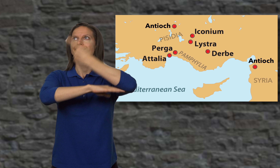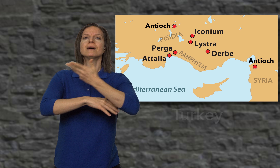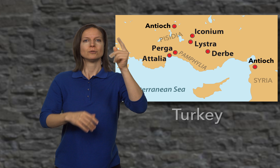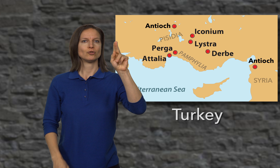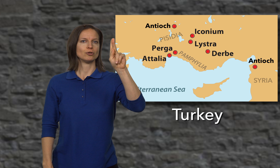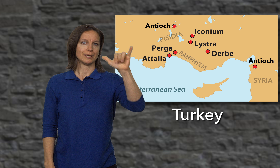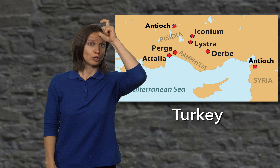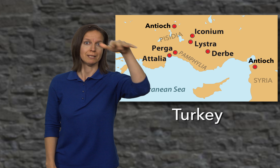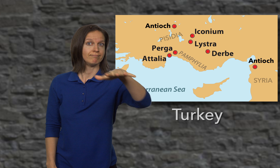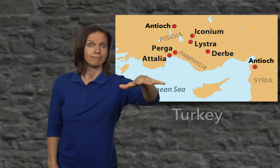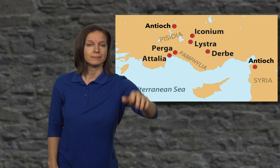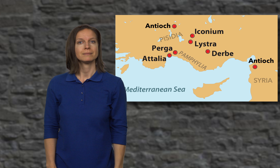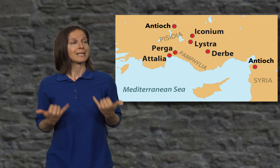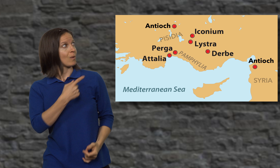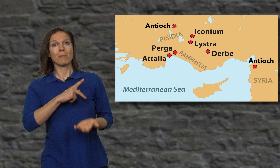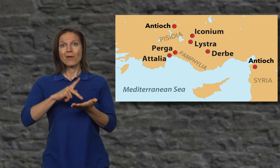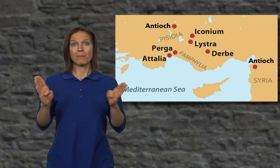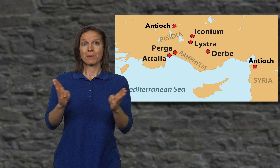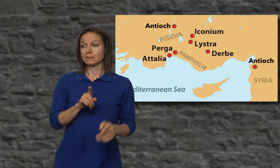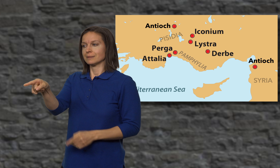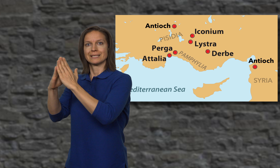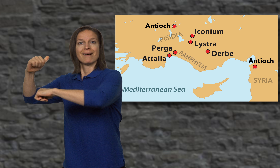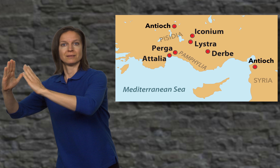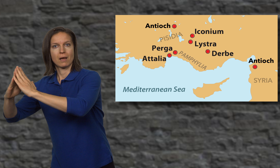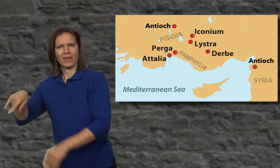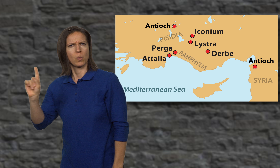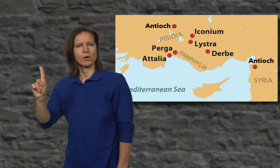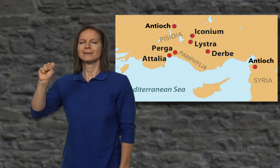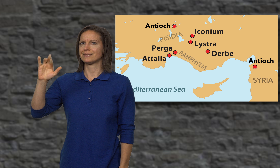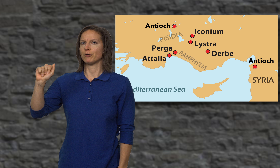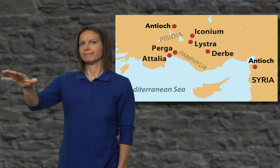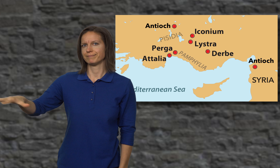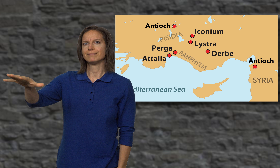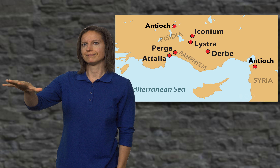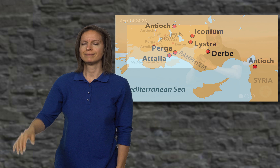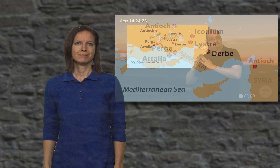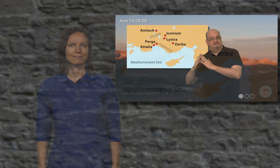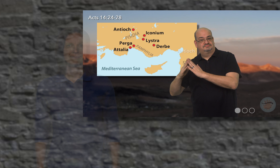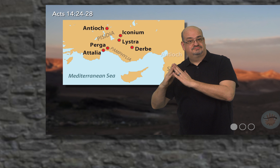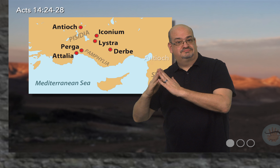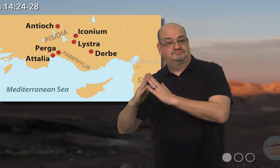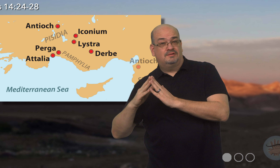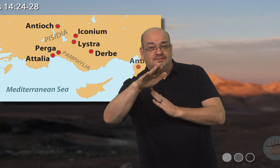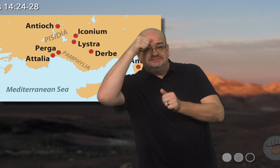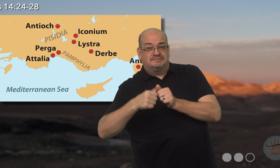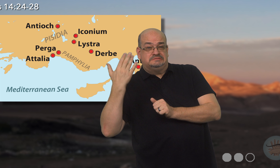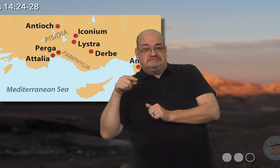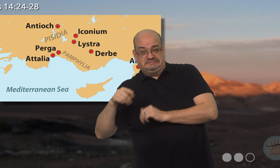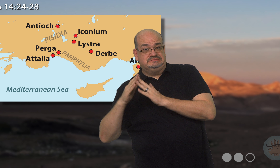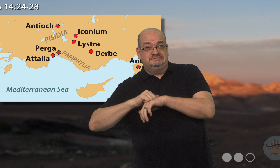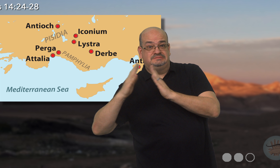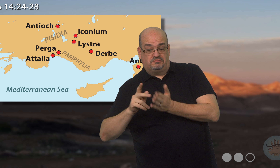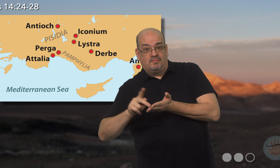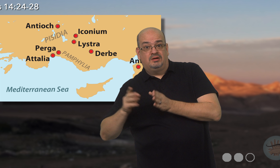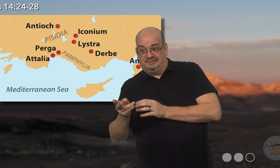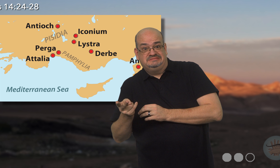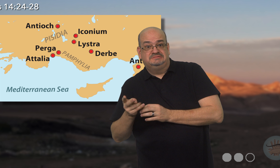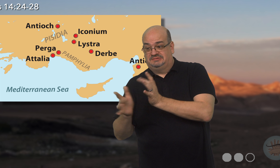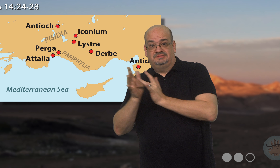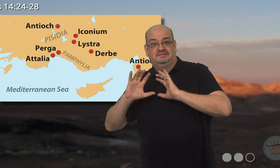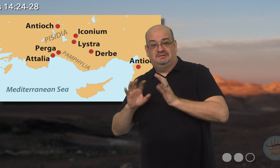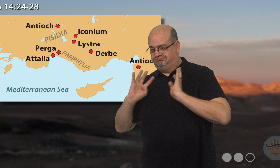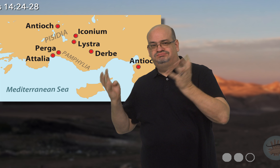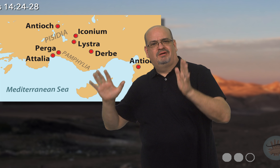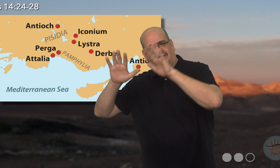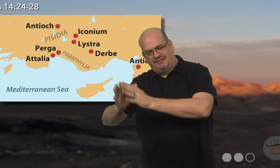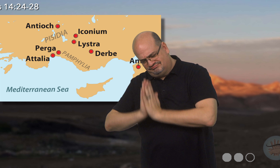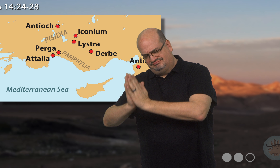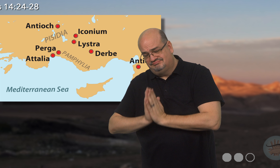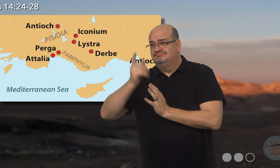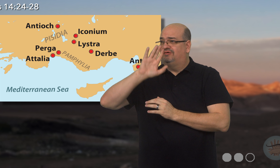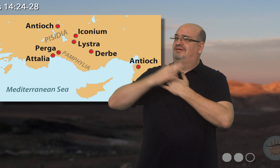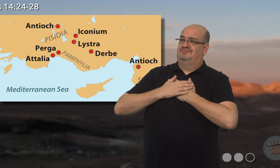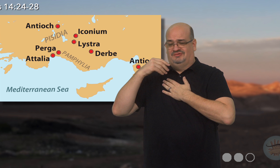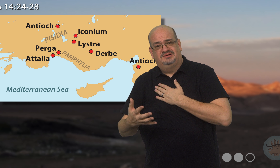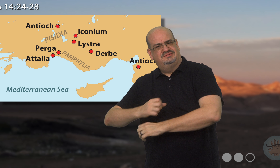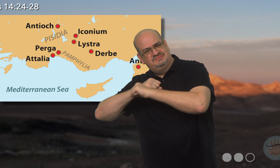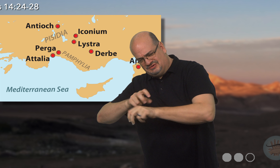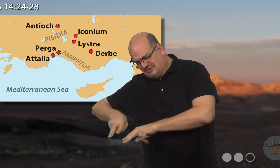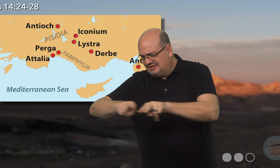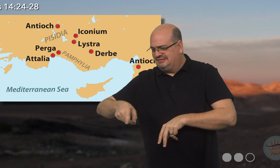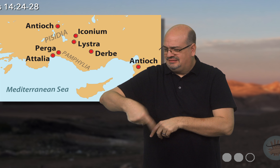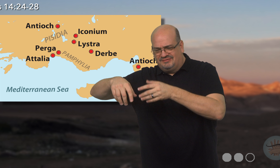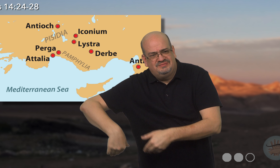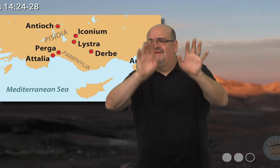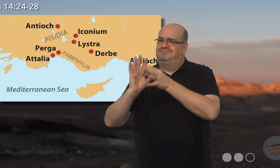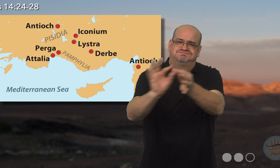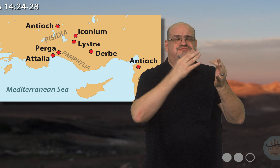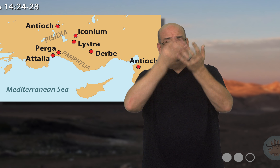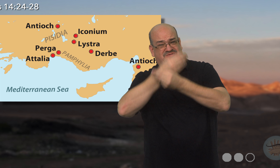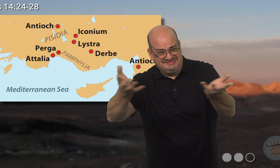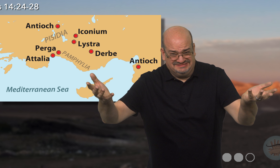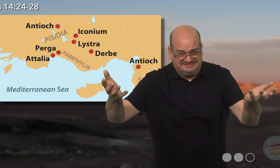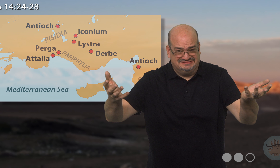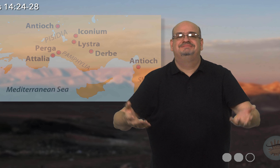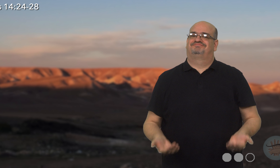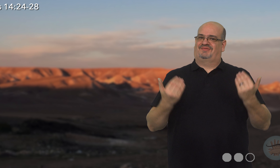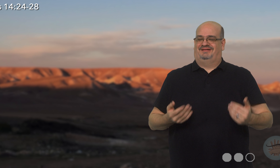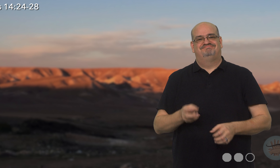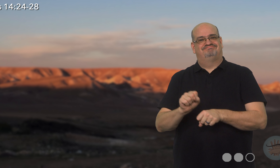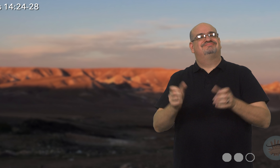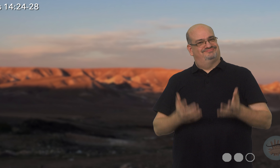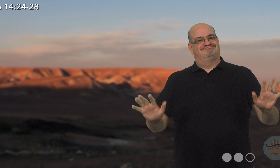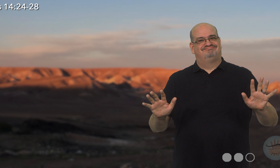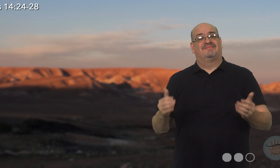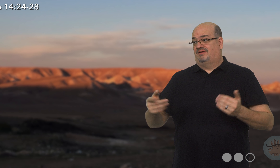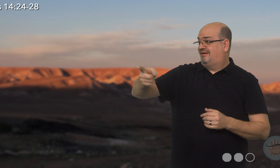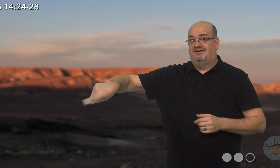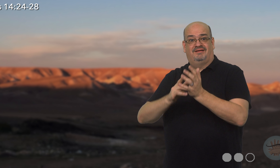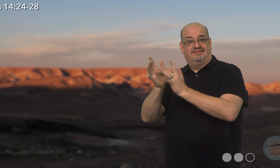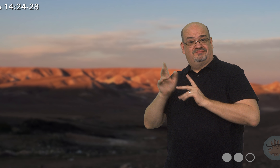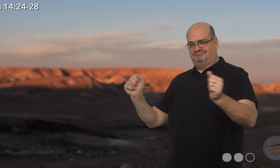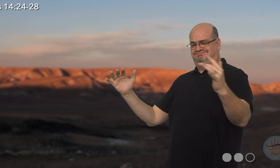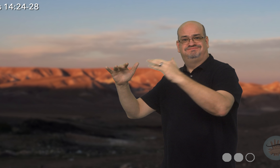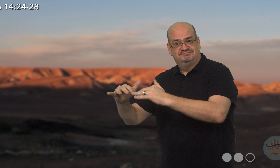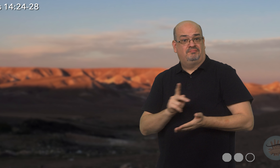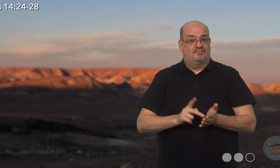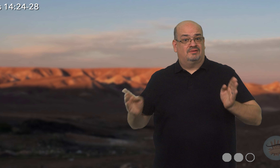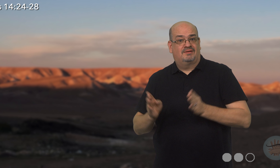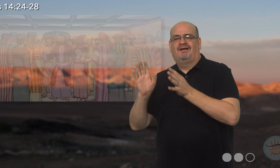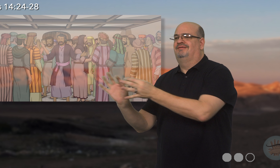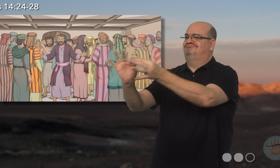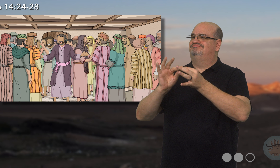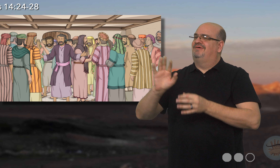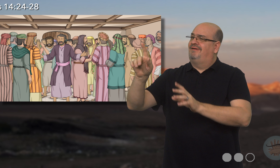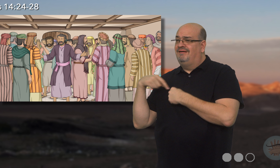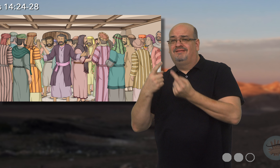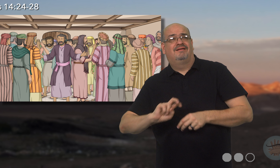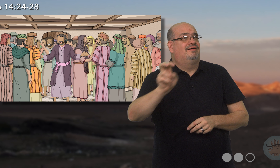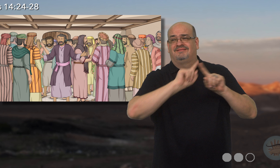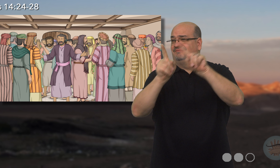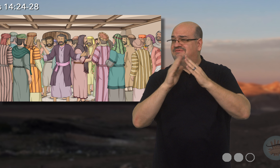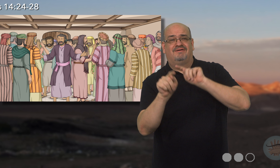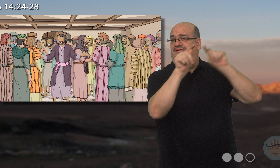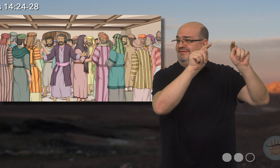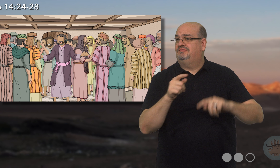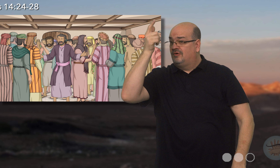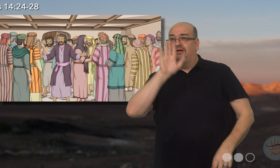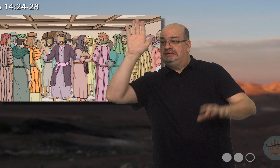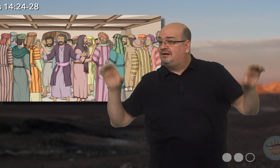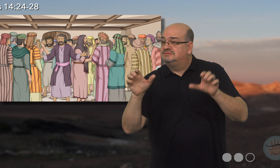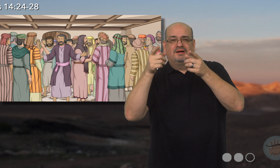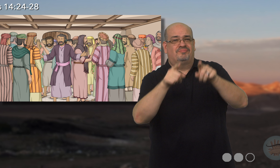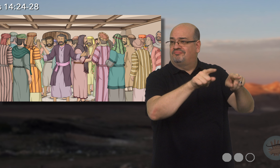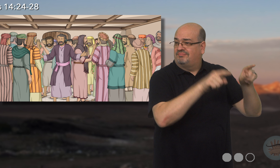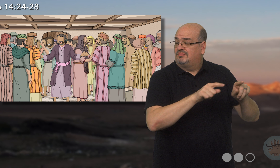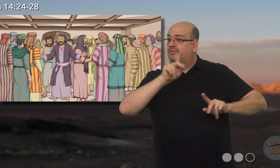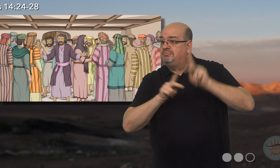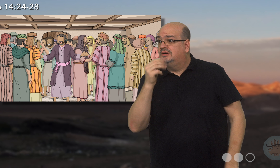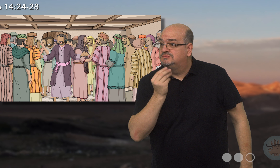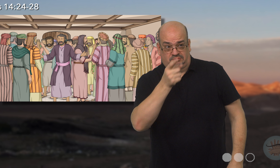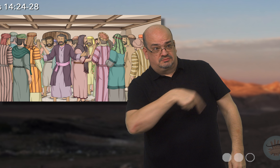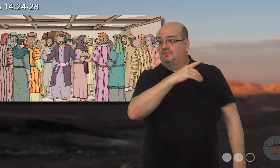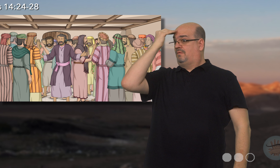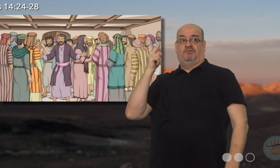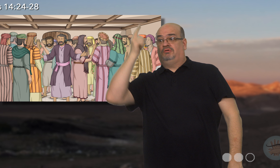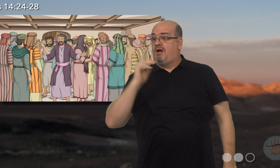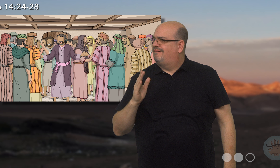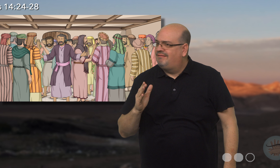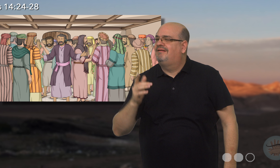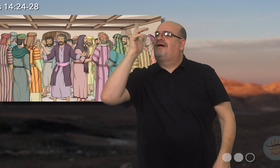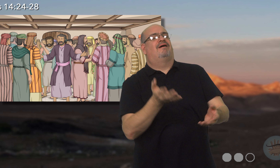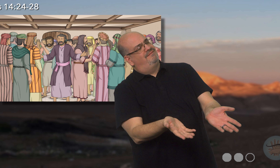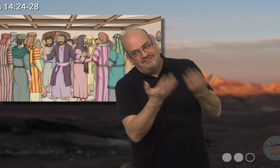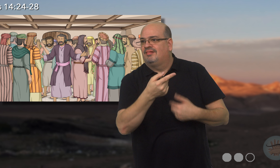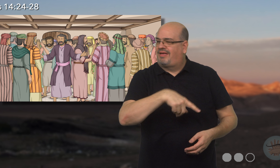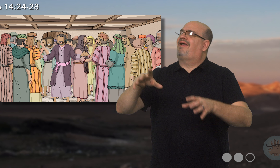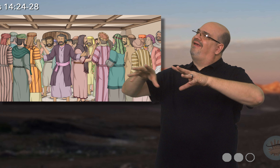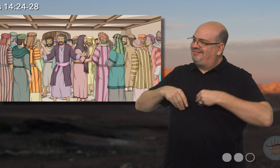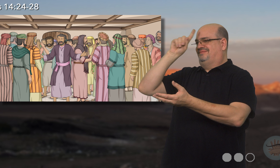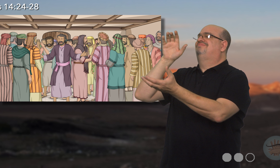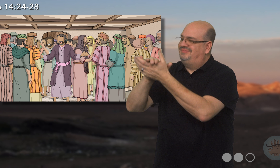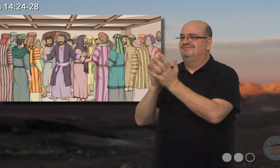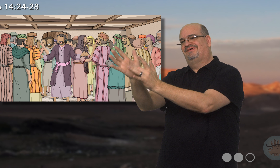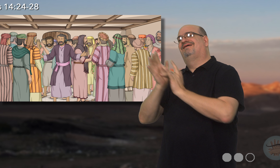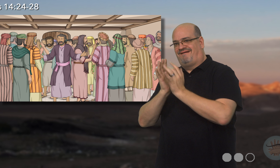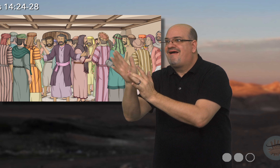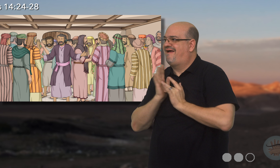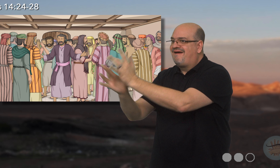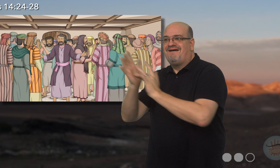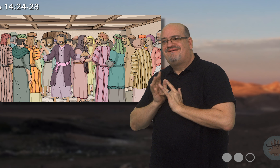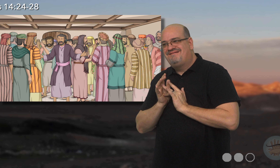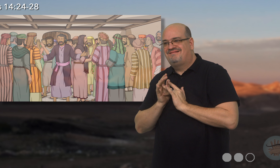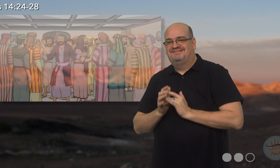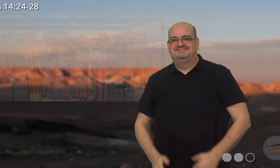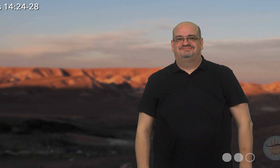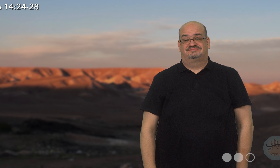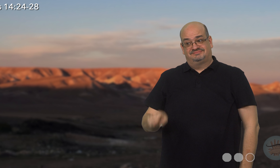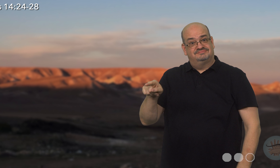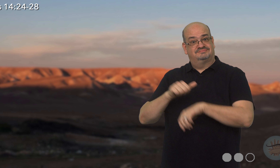When they arrived, they gathered the church together and reported all that God had done through them, and how He had opened the door of faith to the Gentiles.